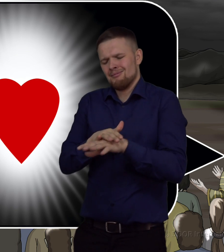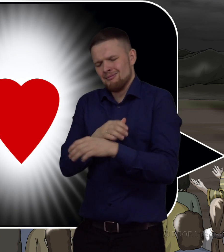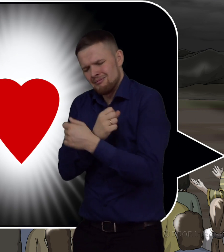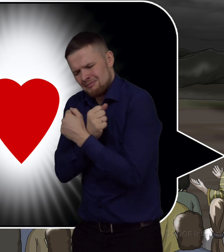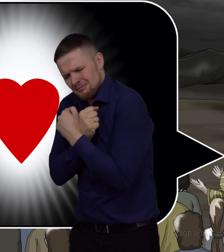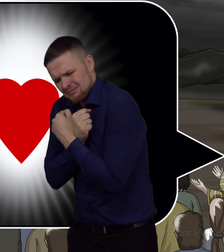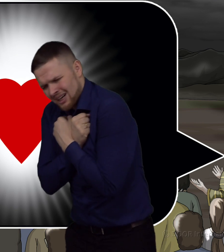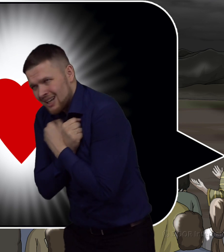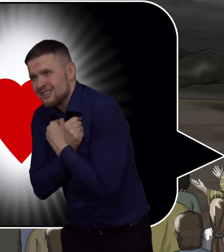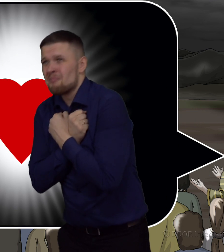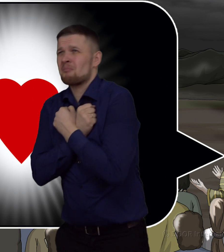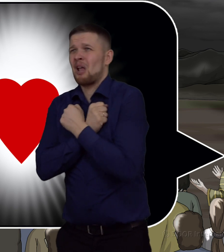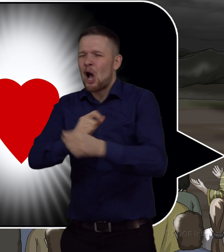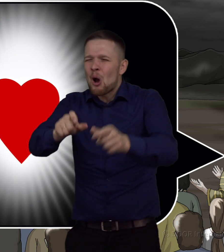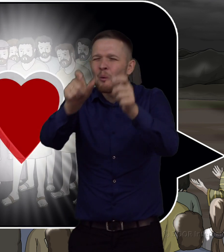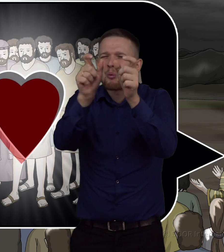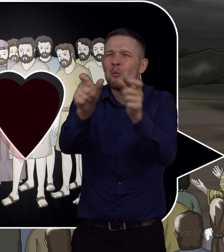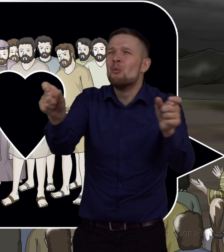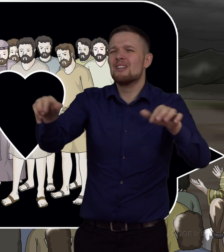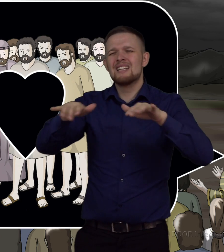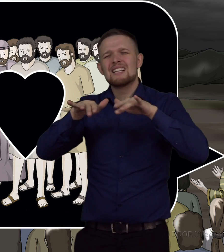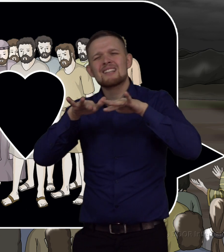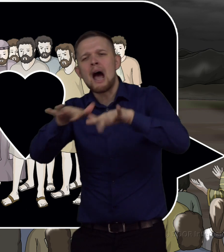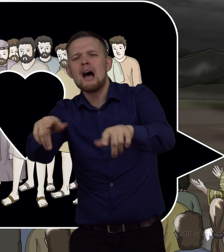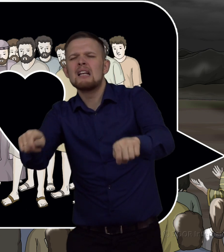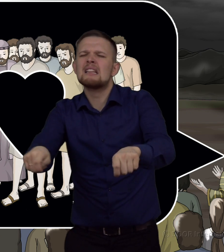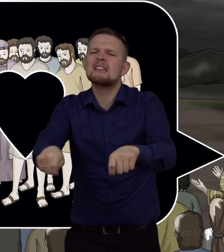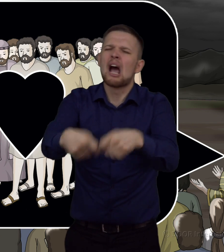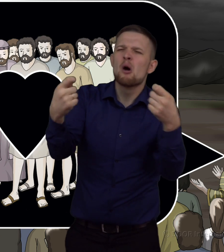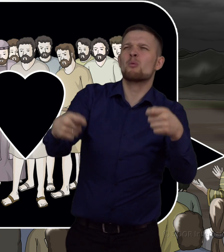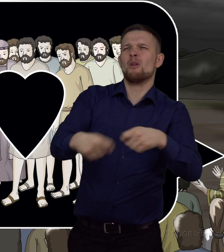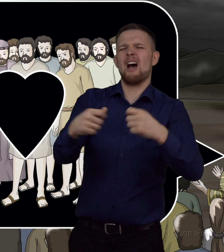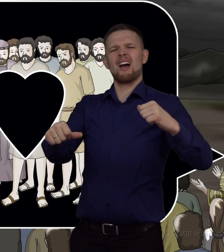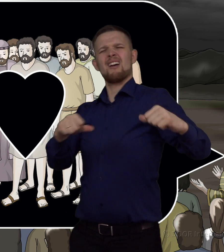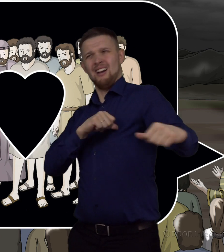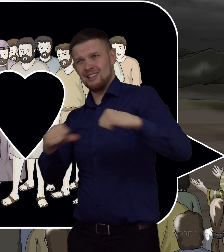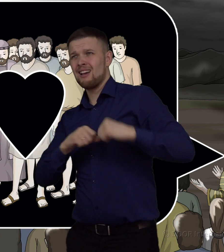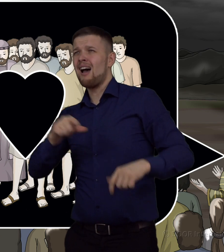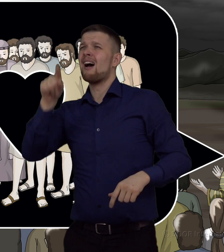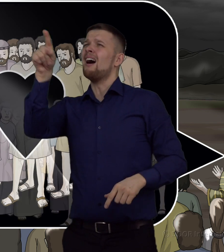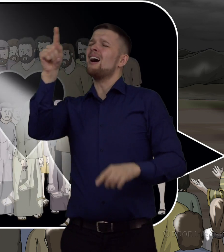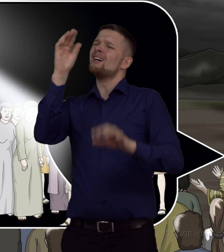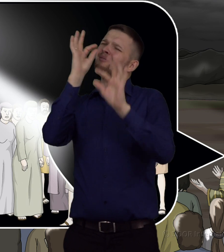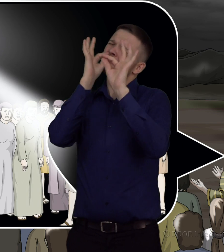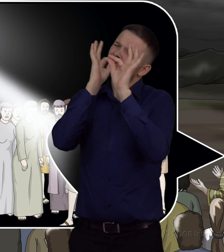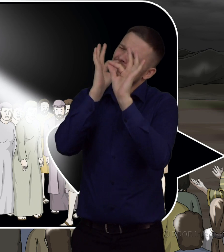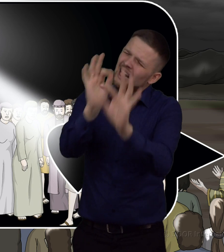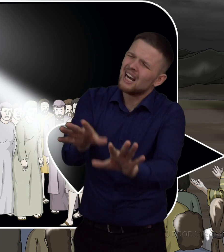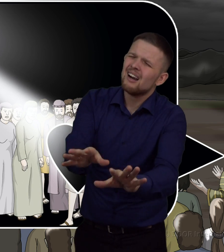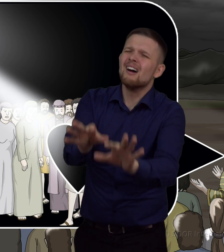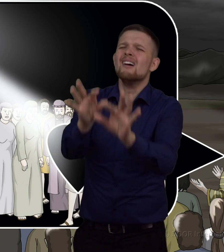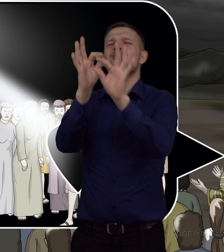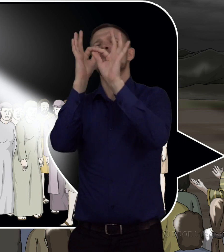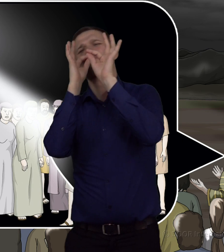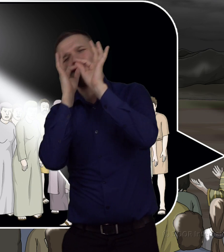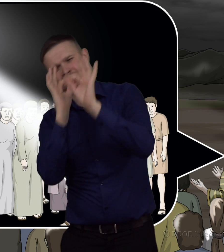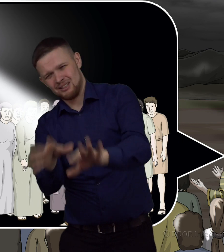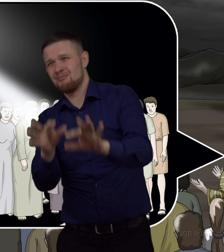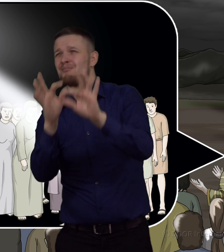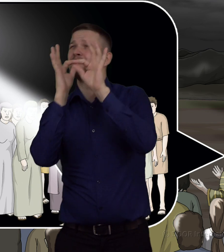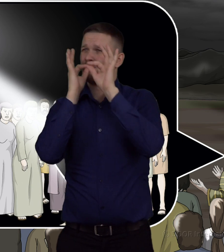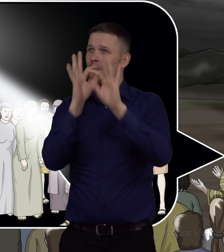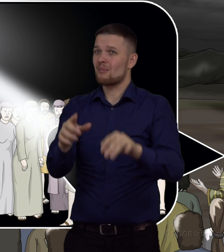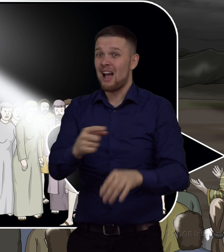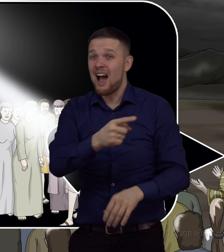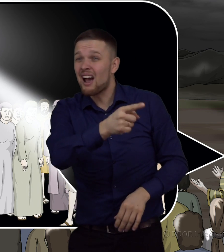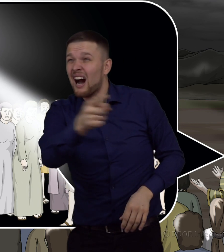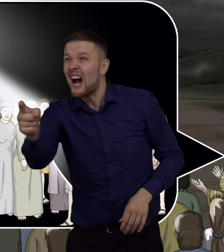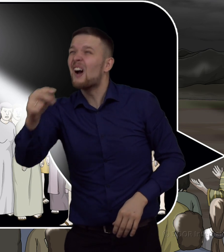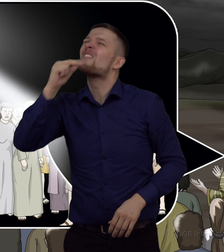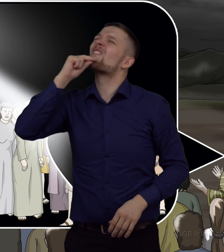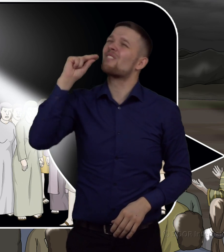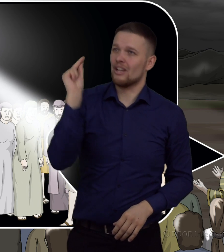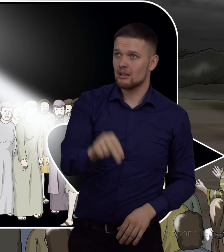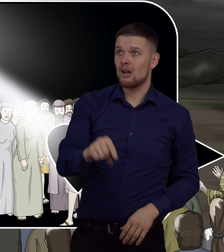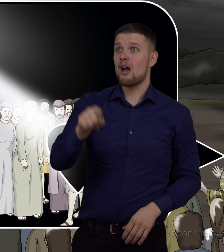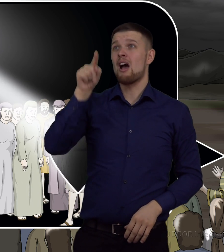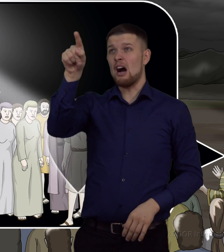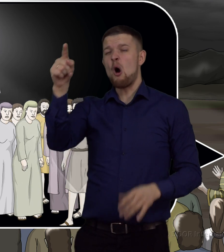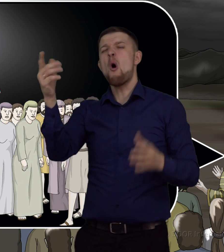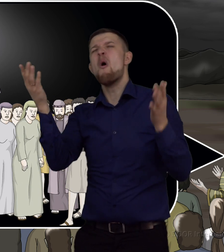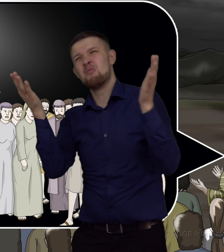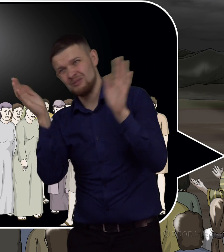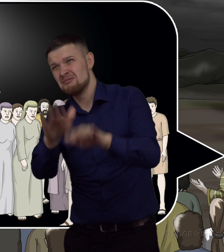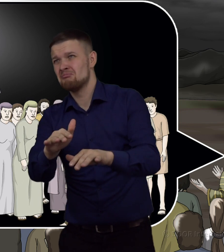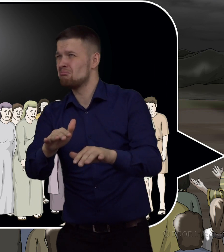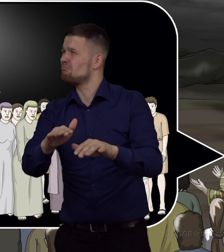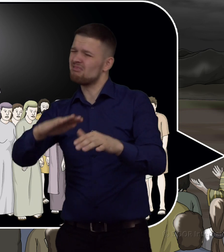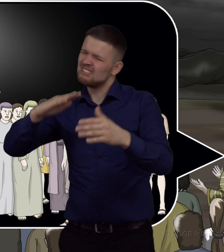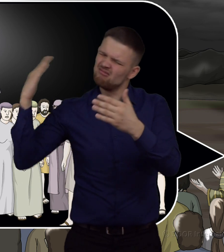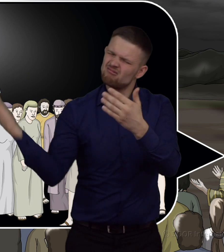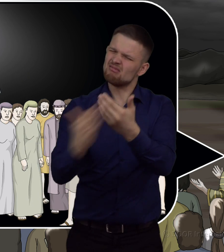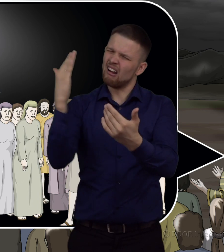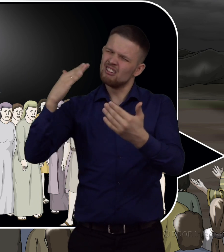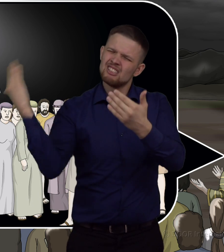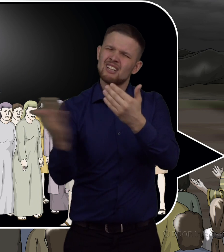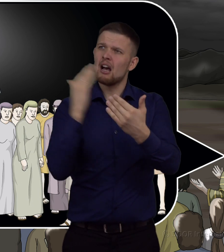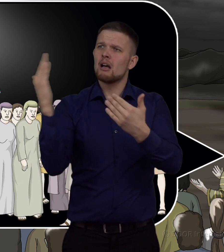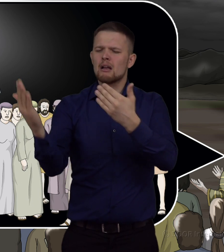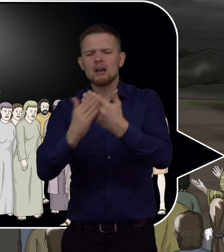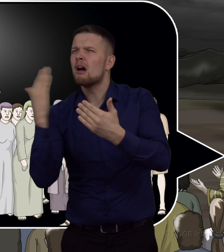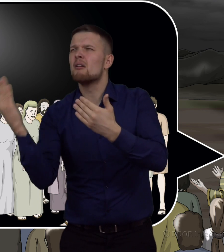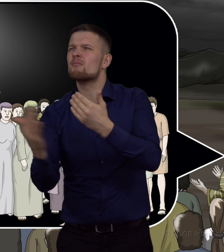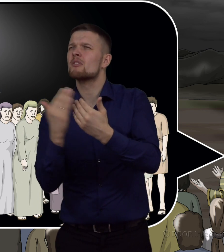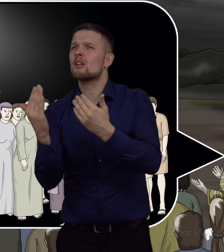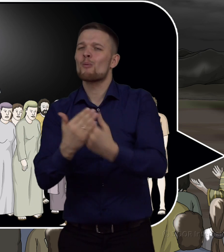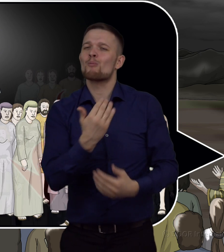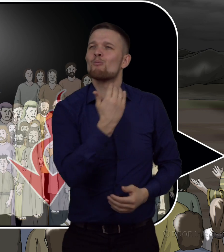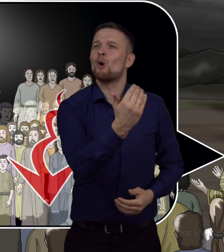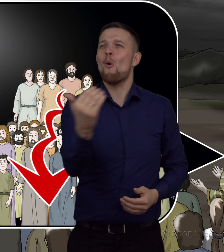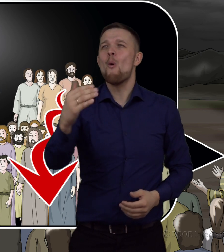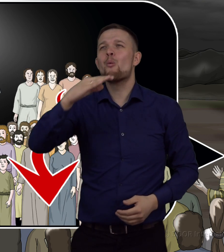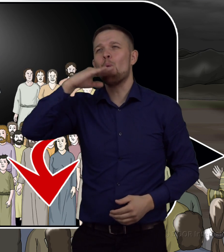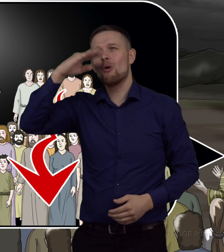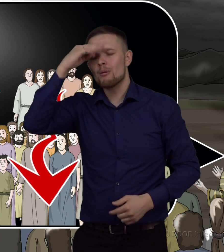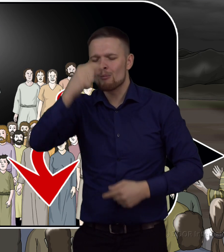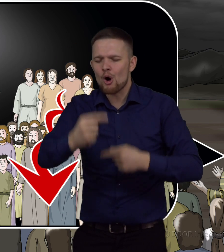Yet He will by no means leave the guilty unpunished;